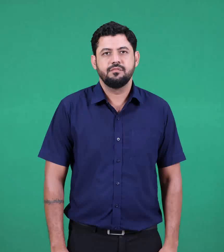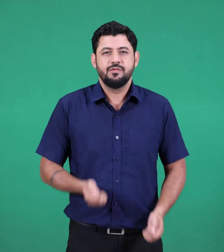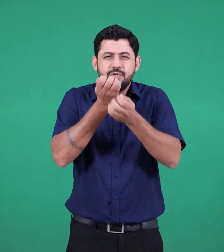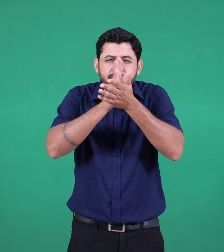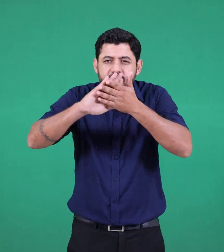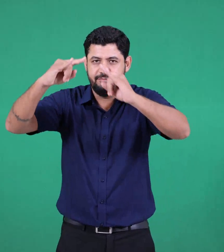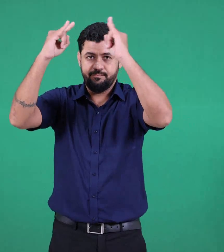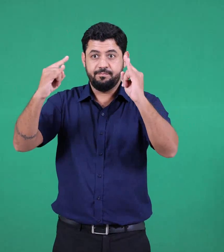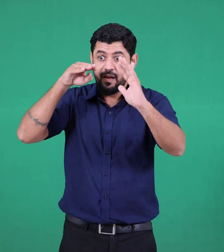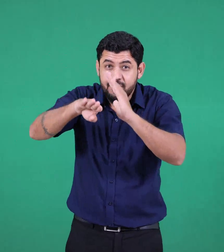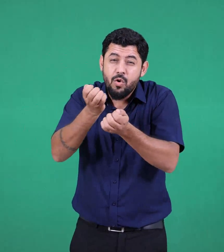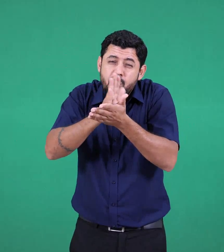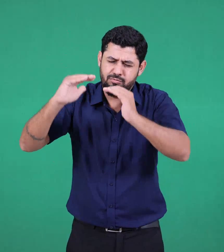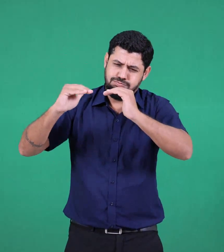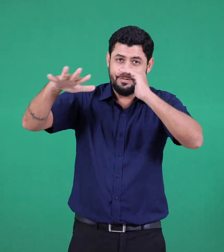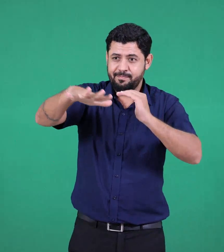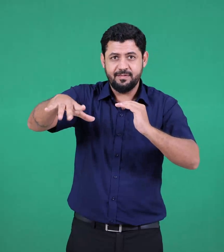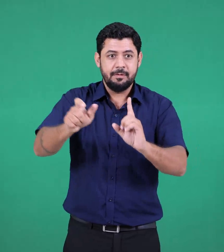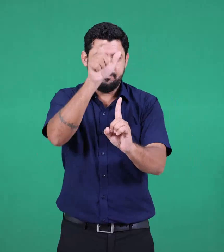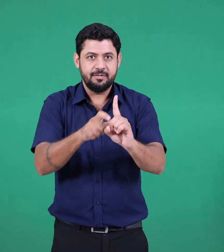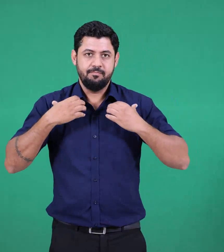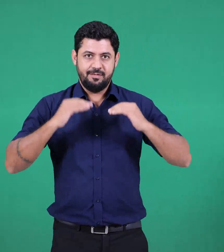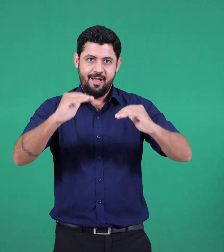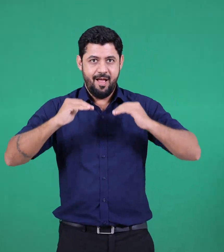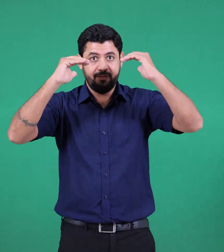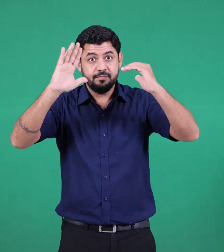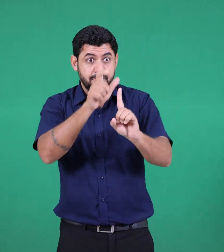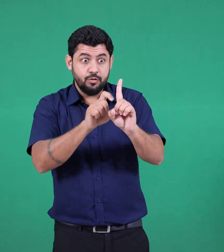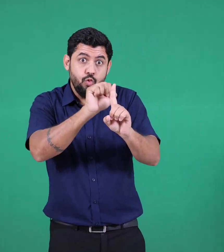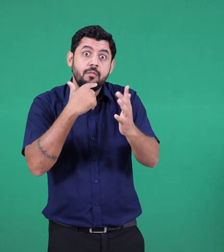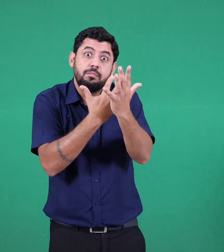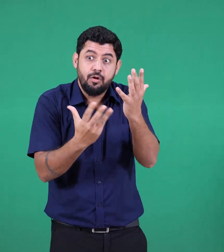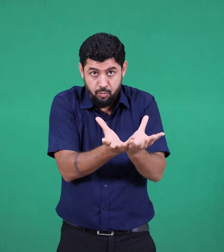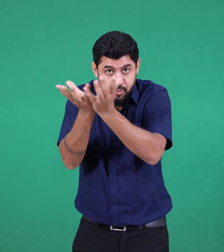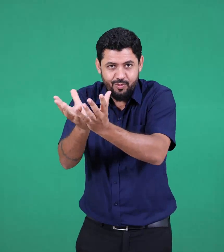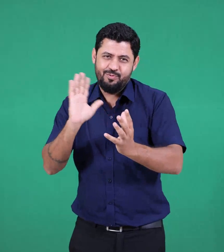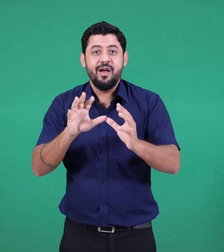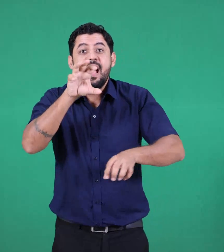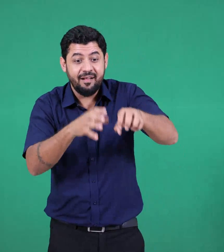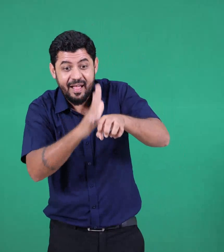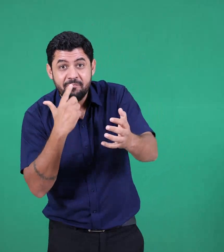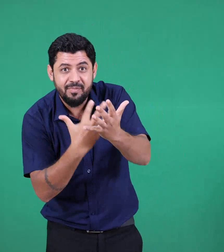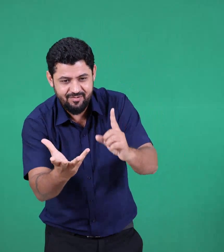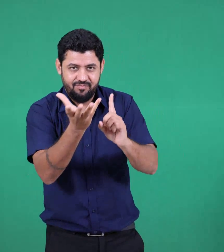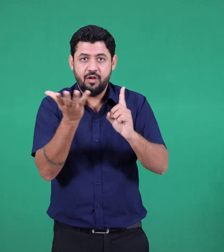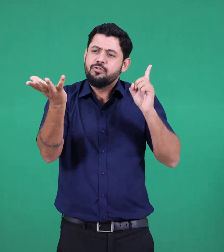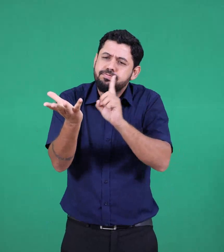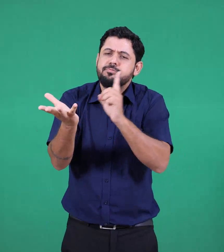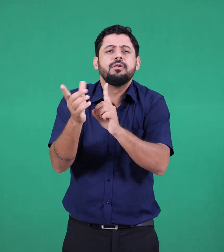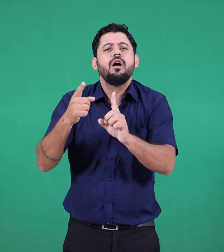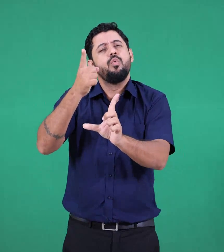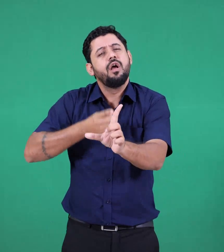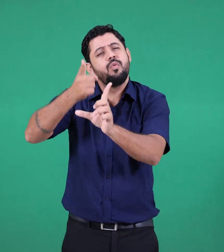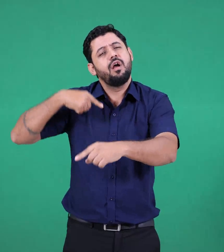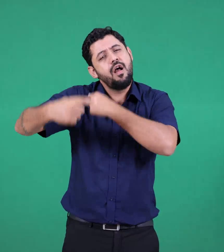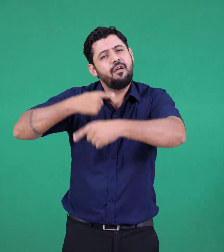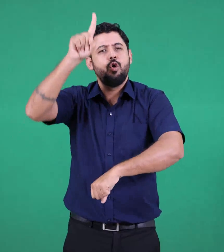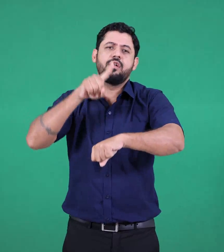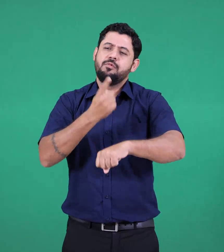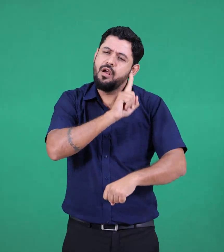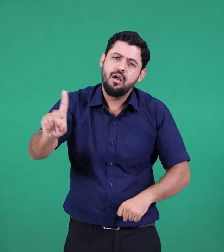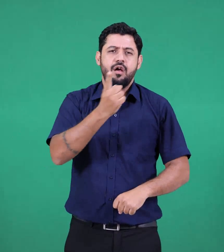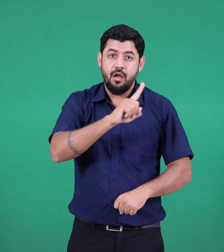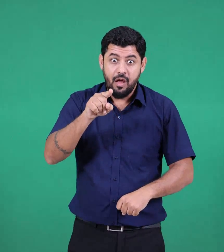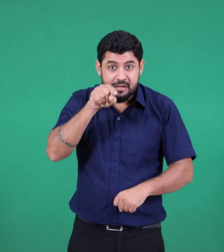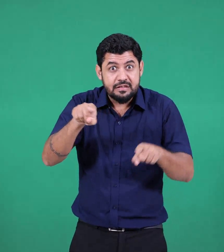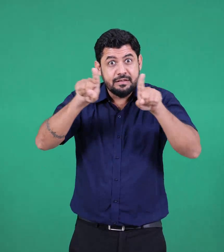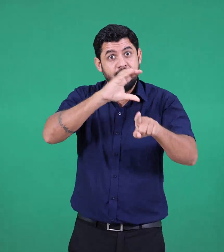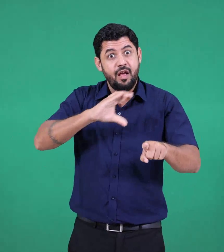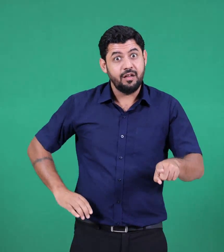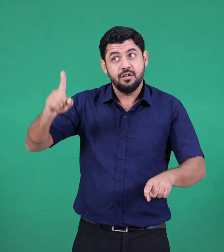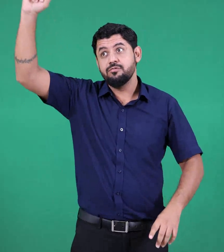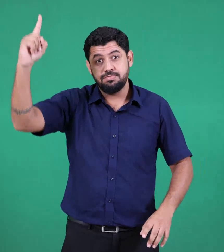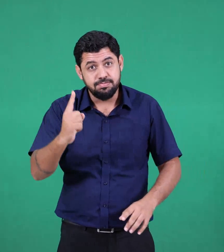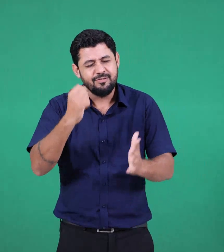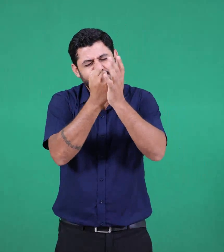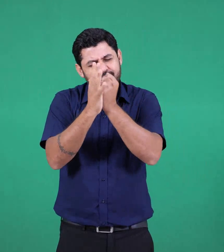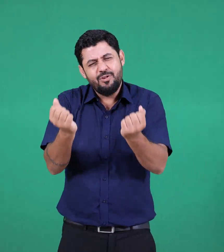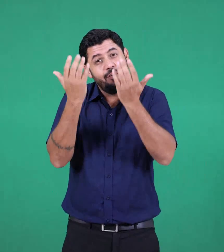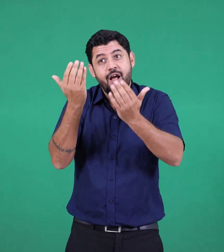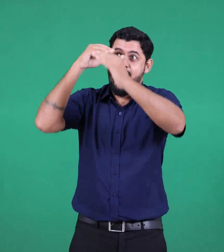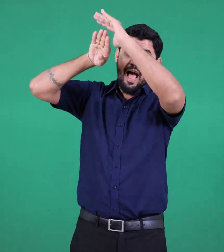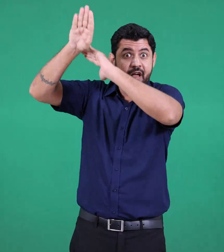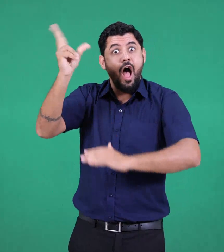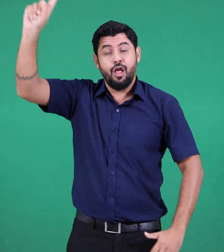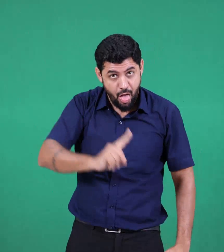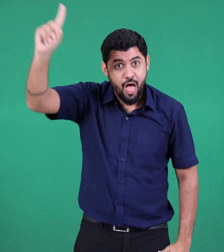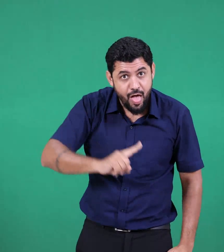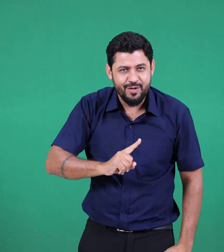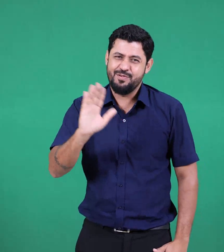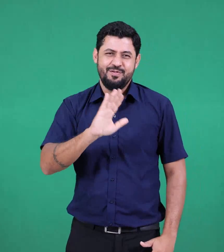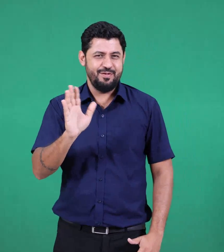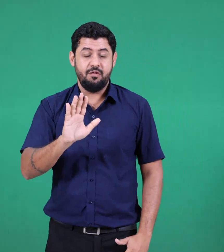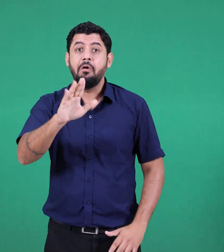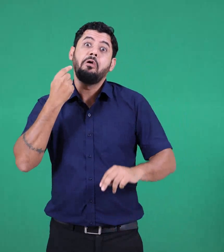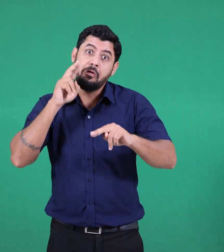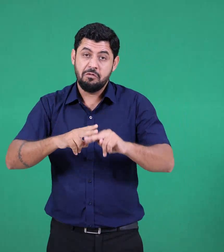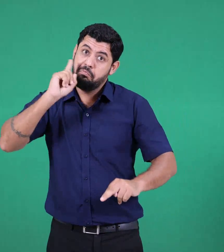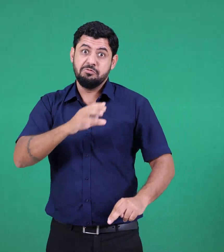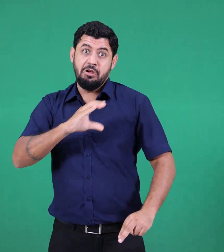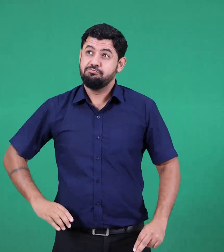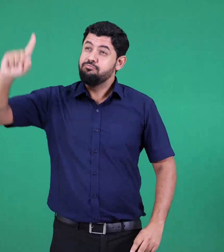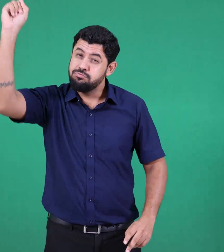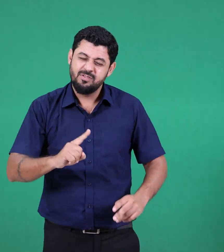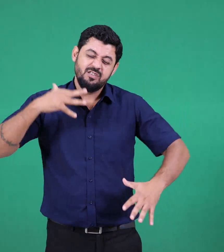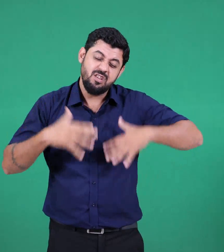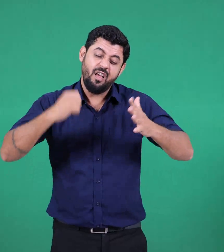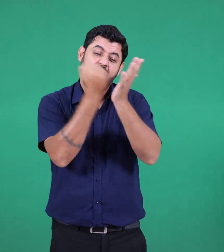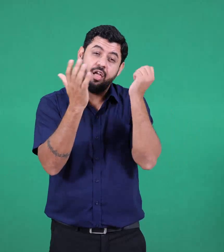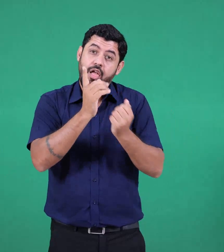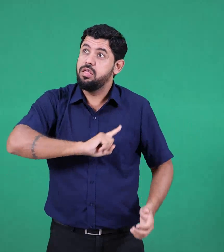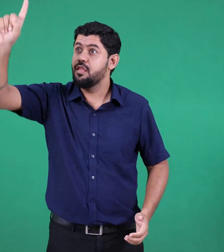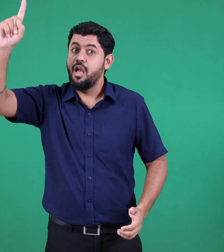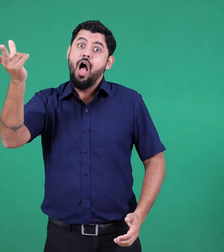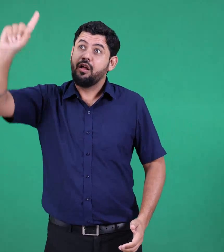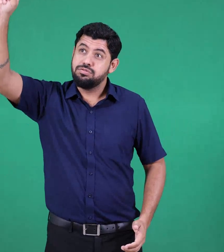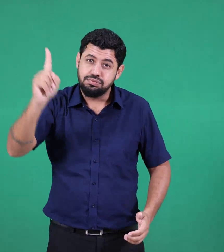Nor did He enter heaven to offer Himself again and again, as the high priest enters the Most Holy Place every year with blood that is not his own.